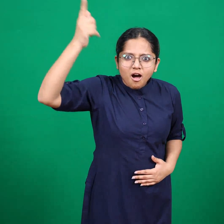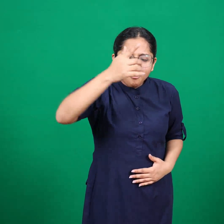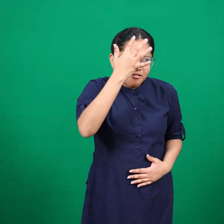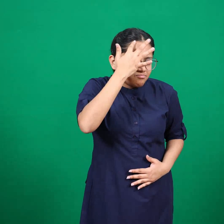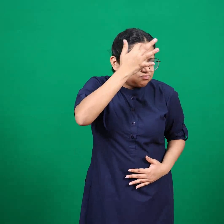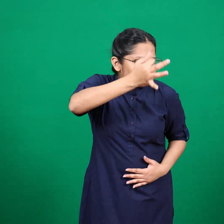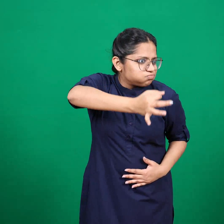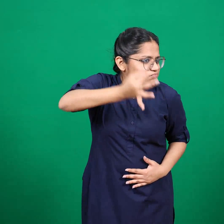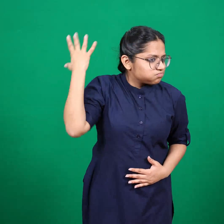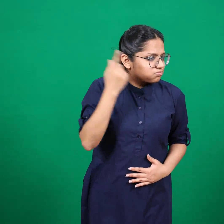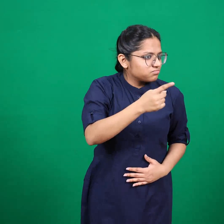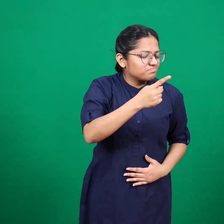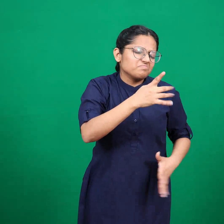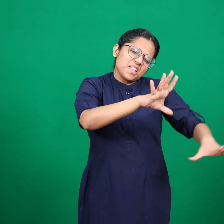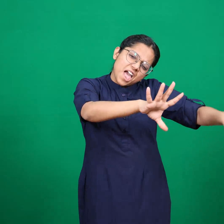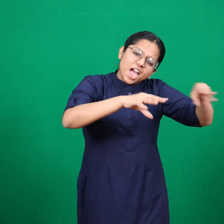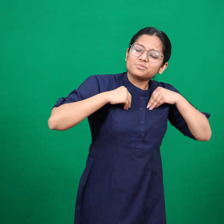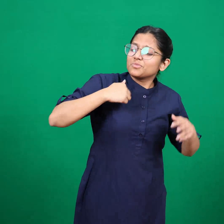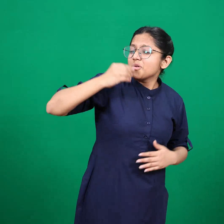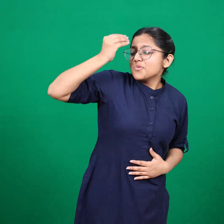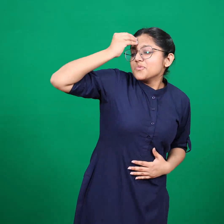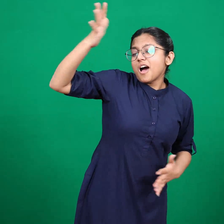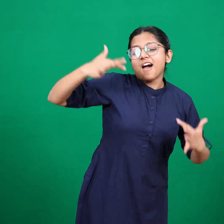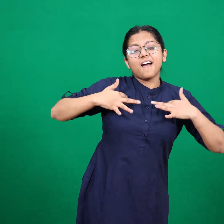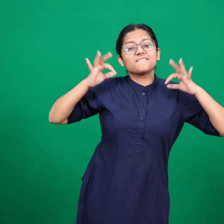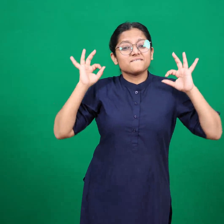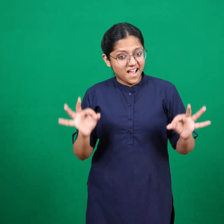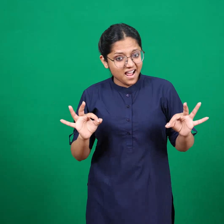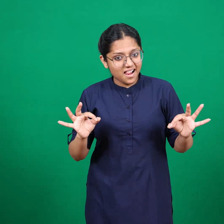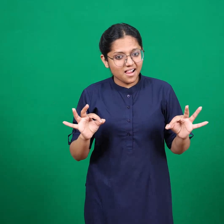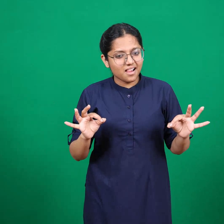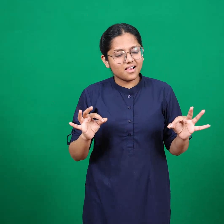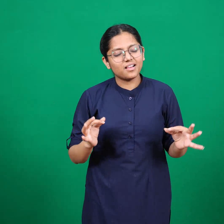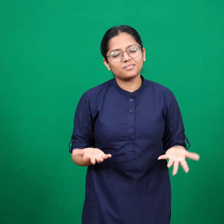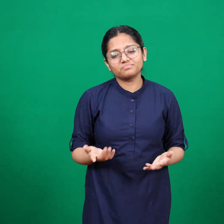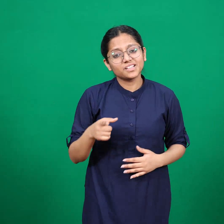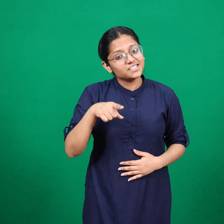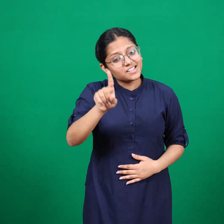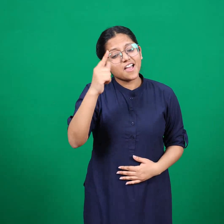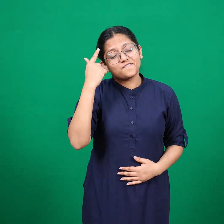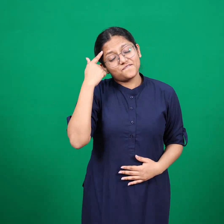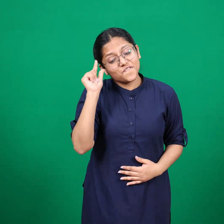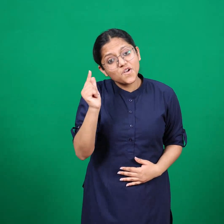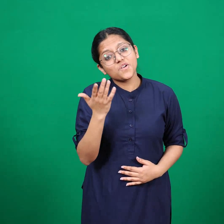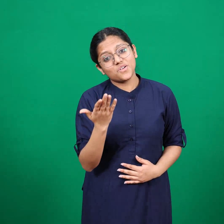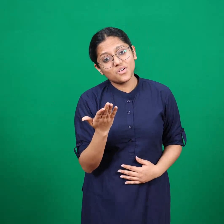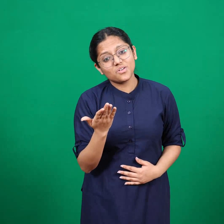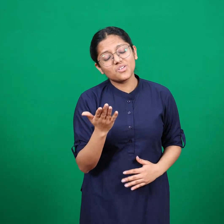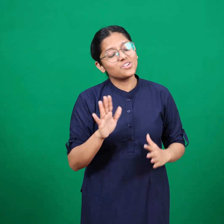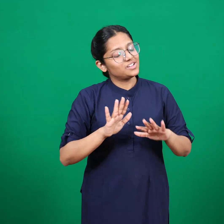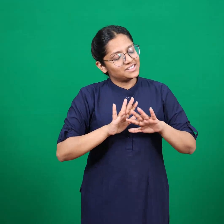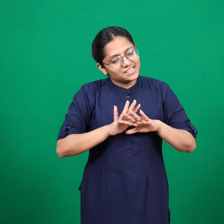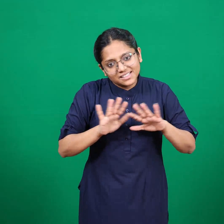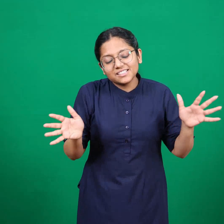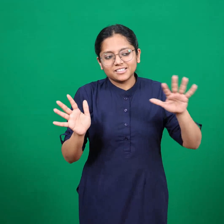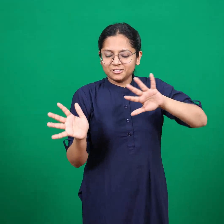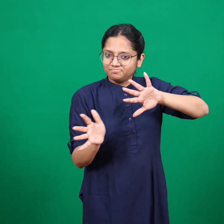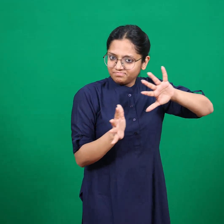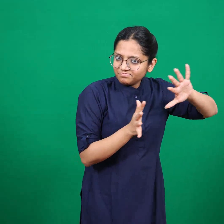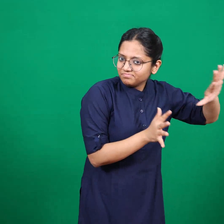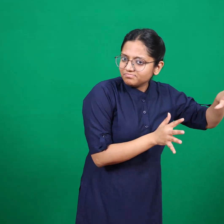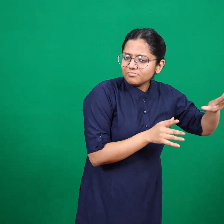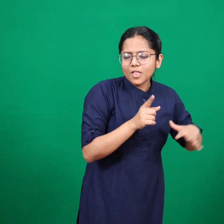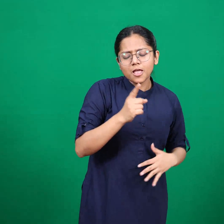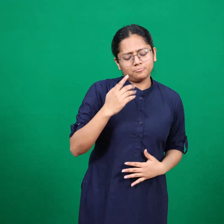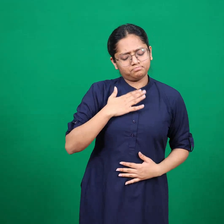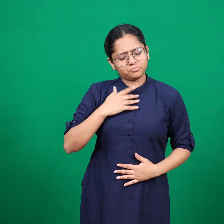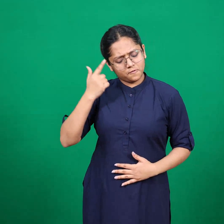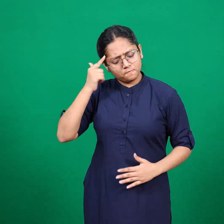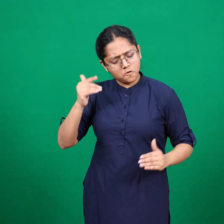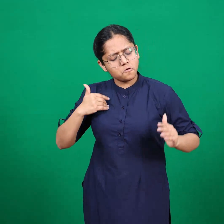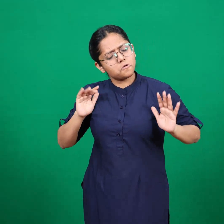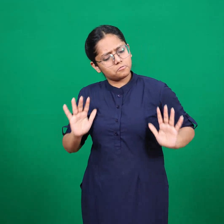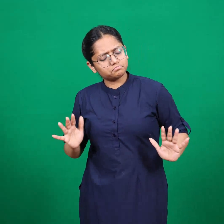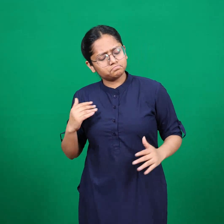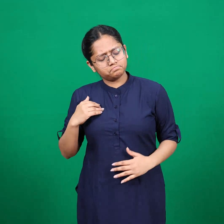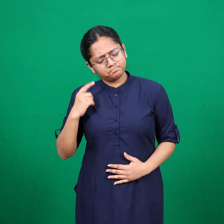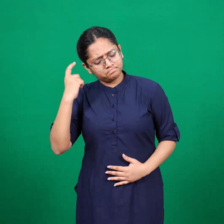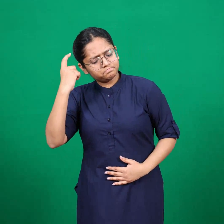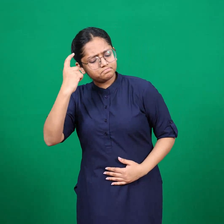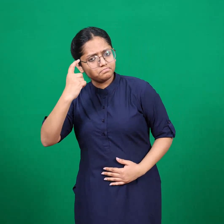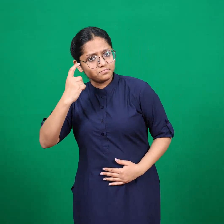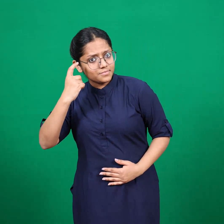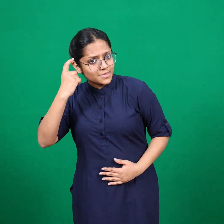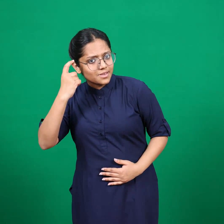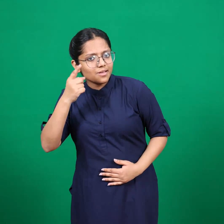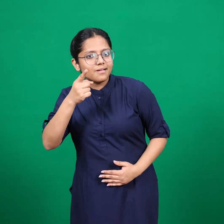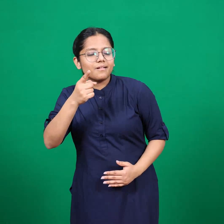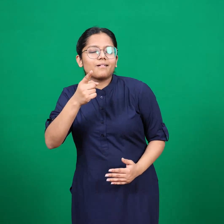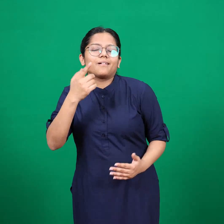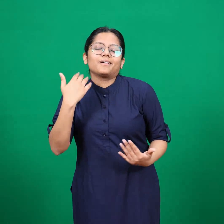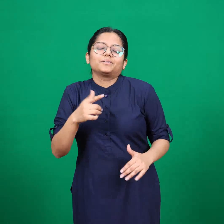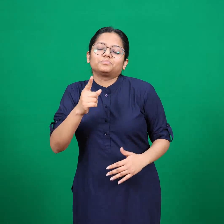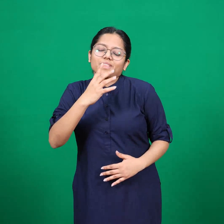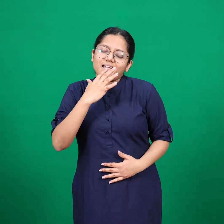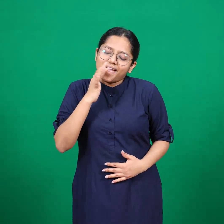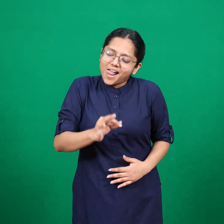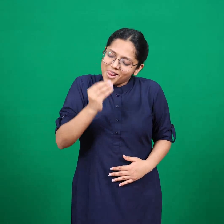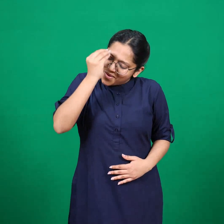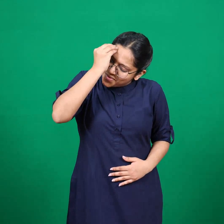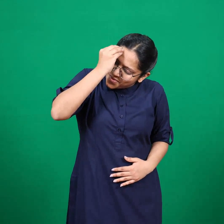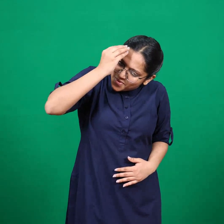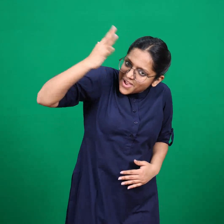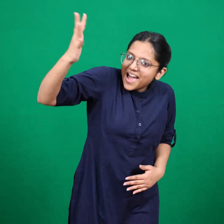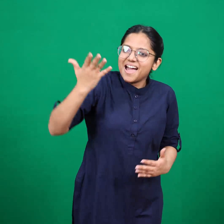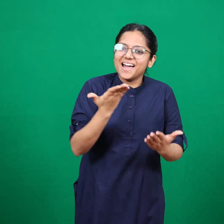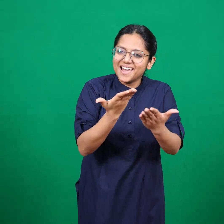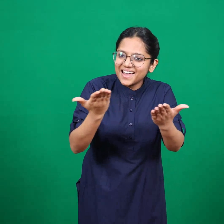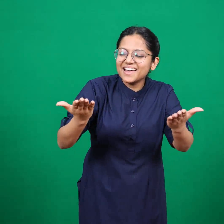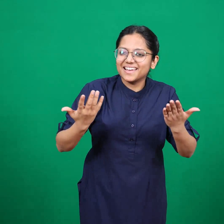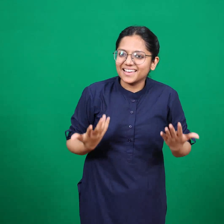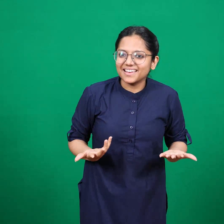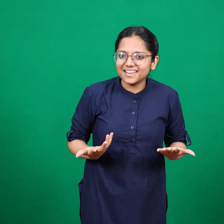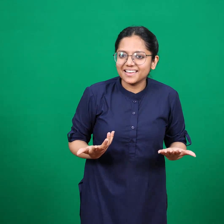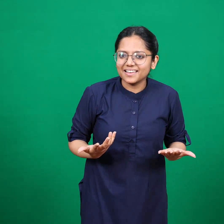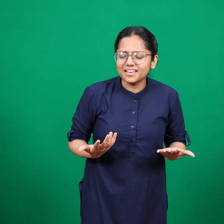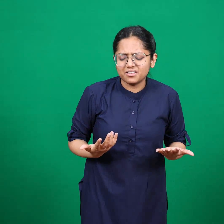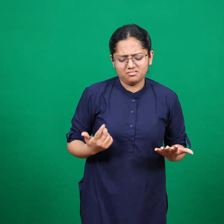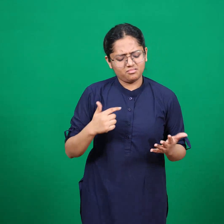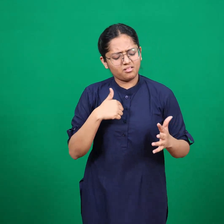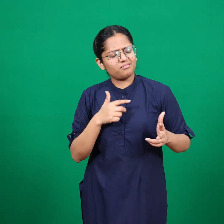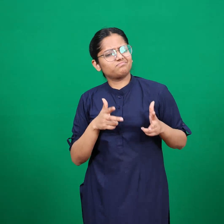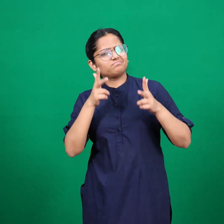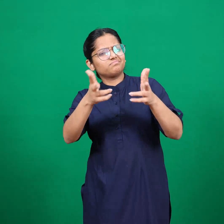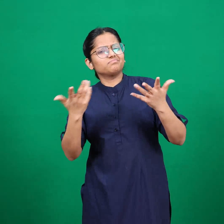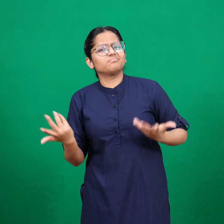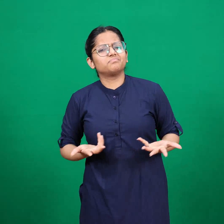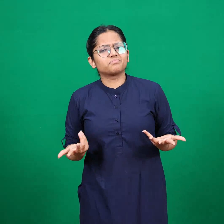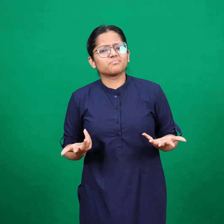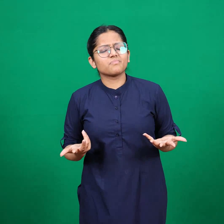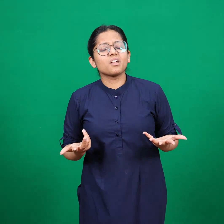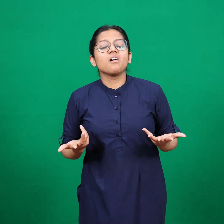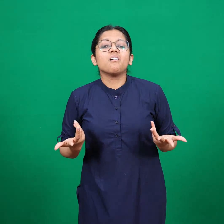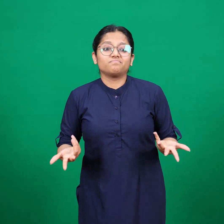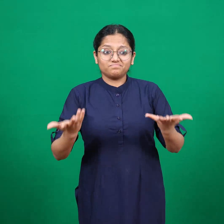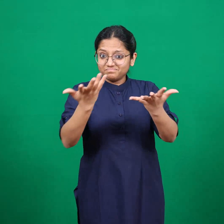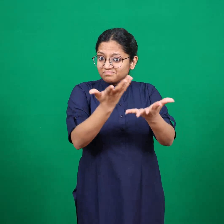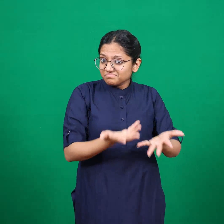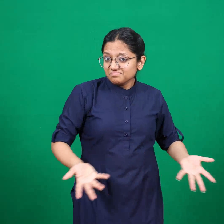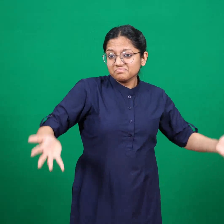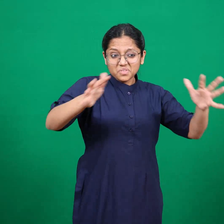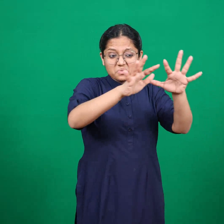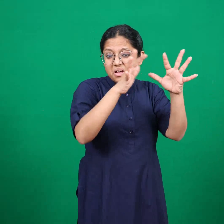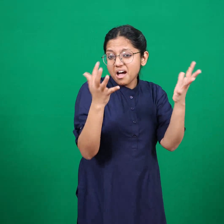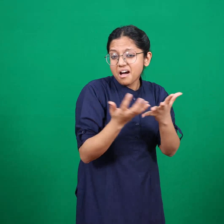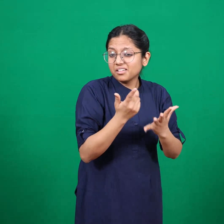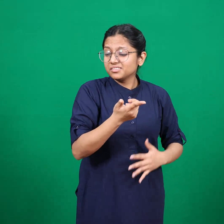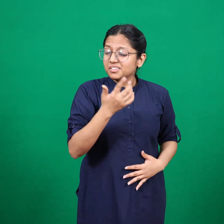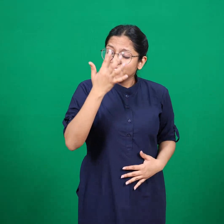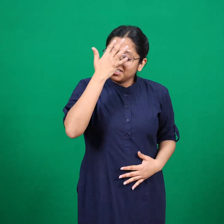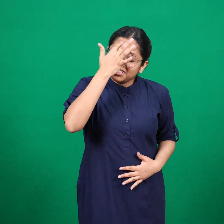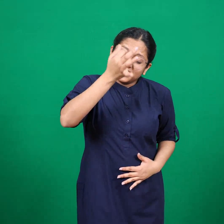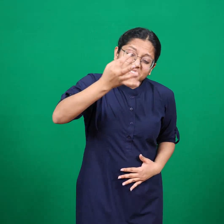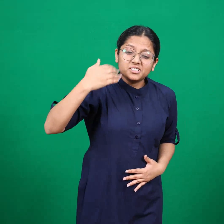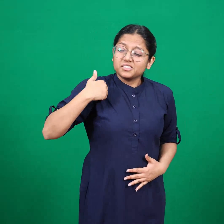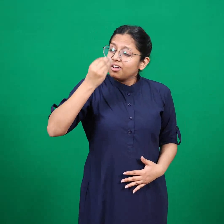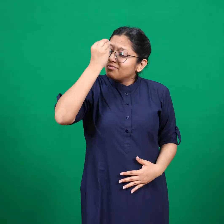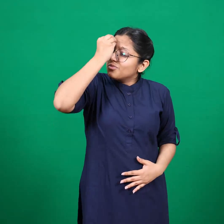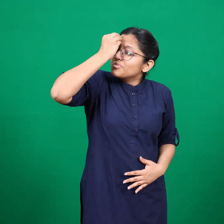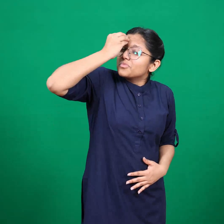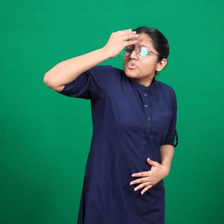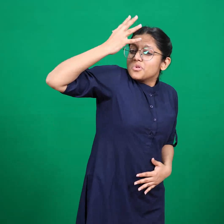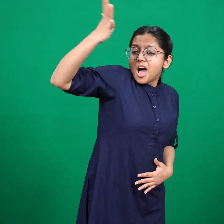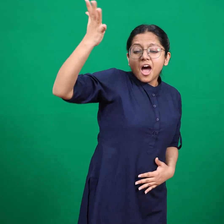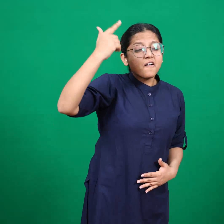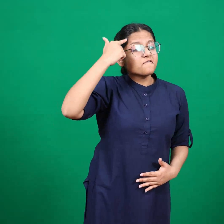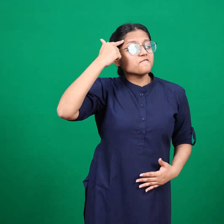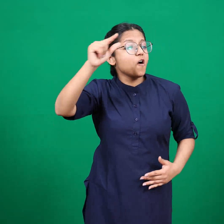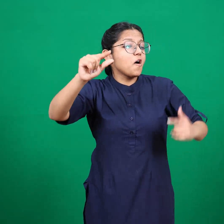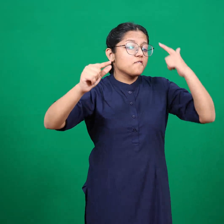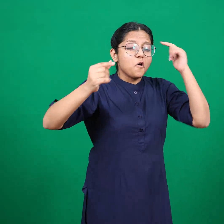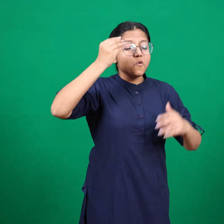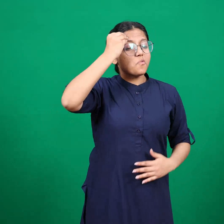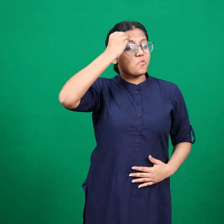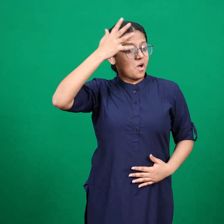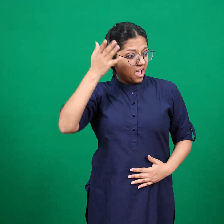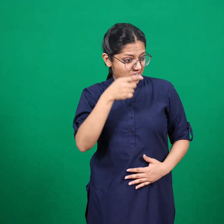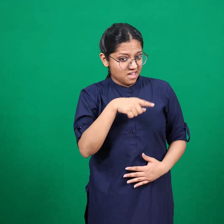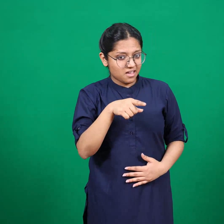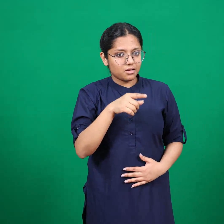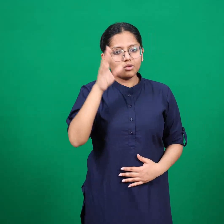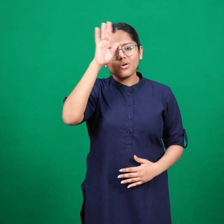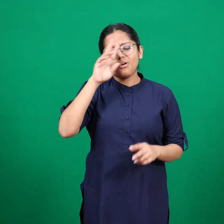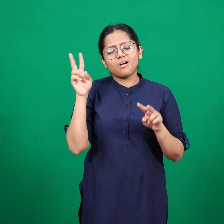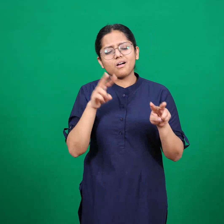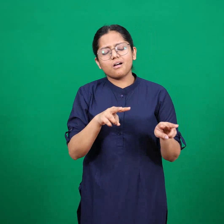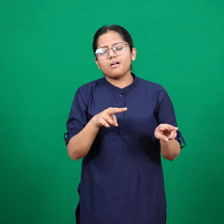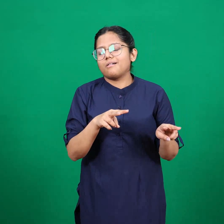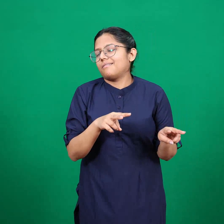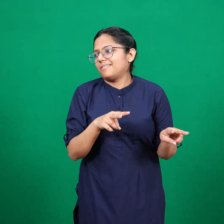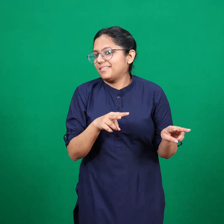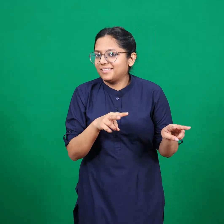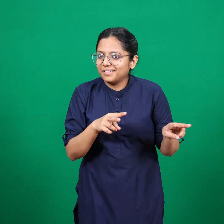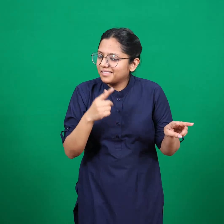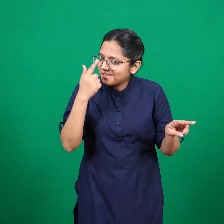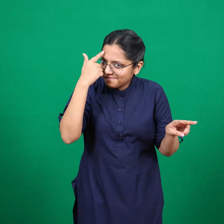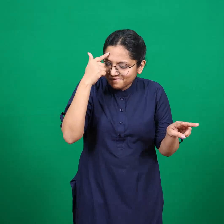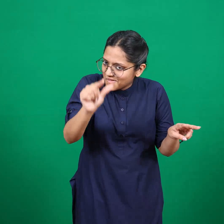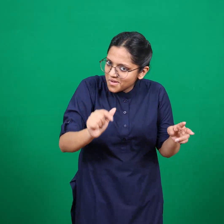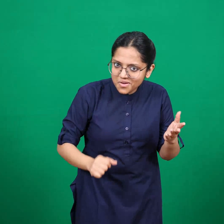If any of you thinks he is wise in this age, he should become a fool, so that he may become wise.